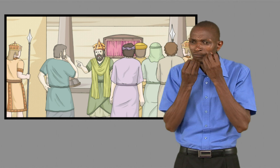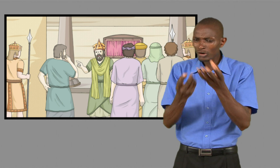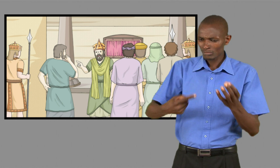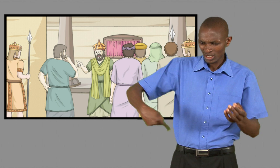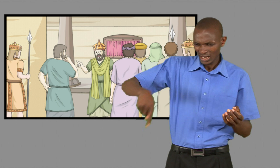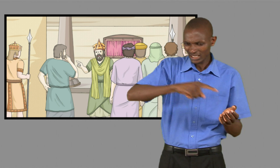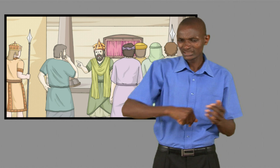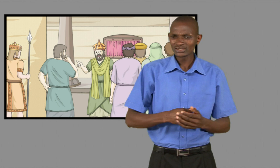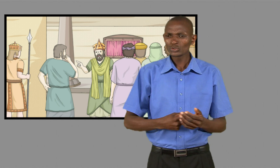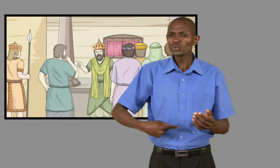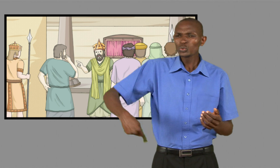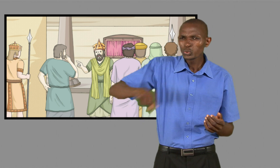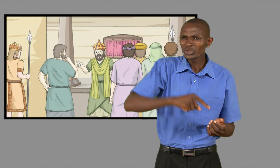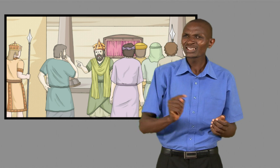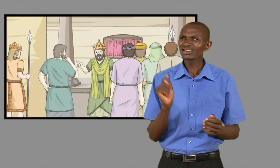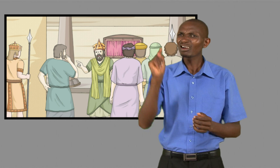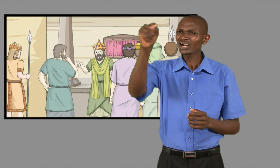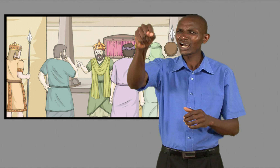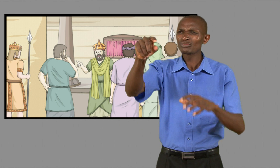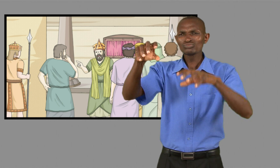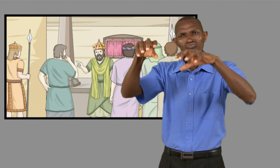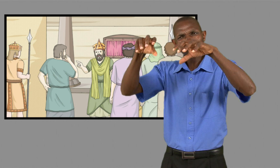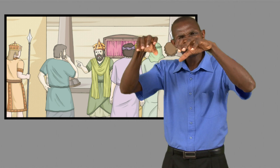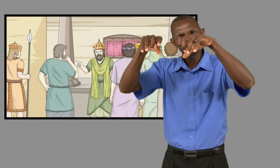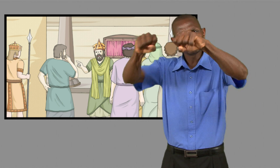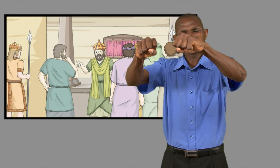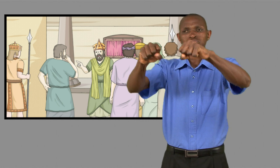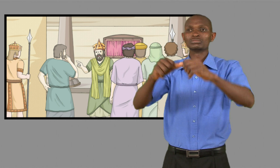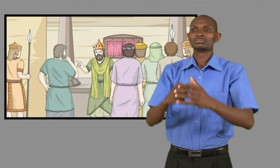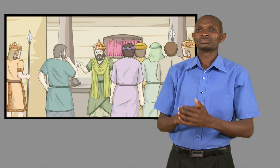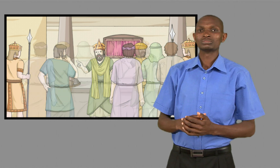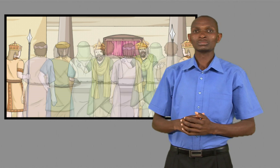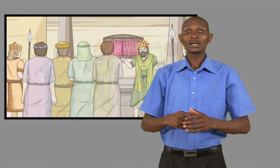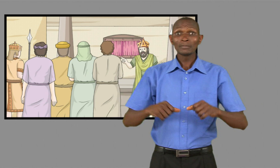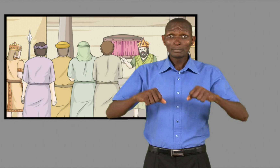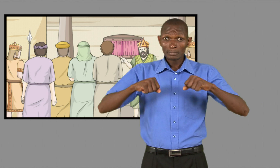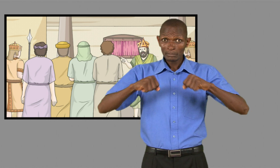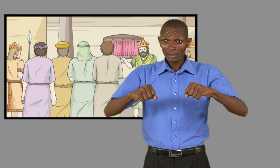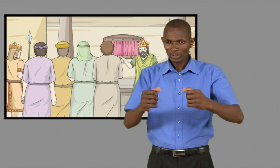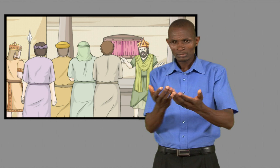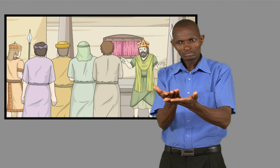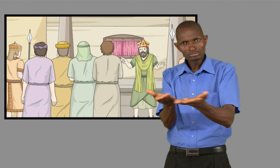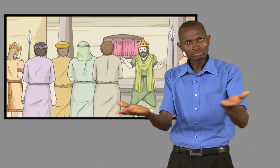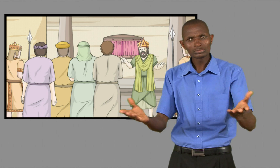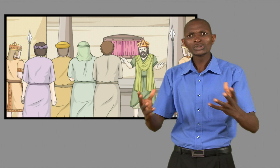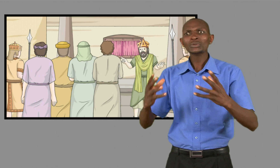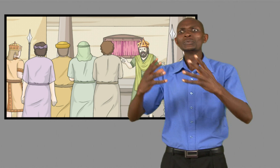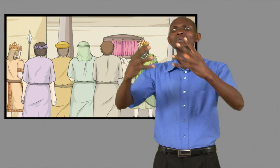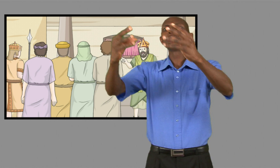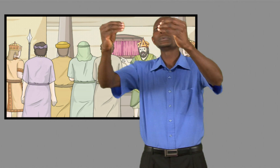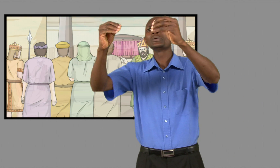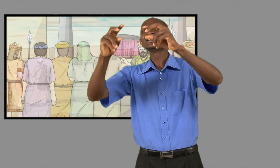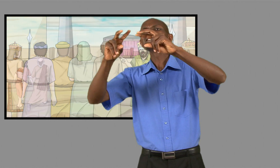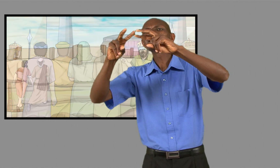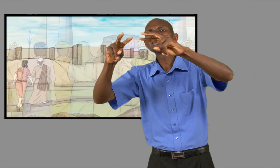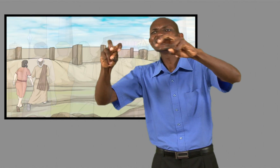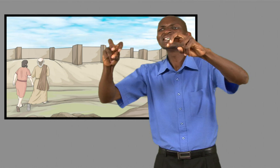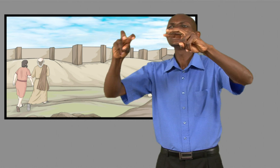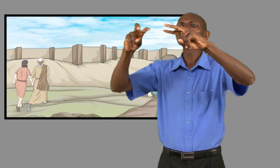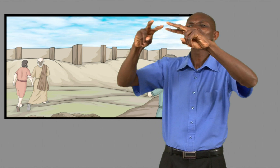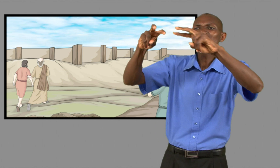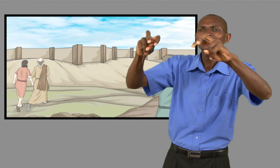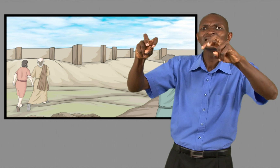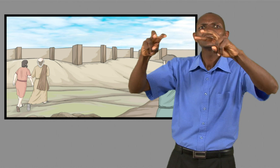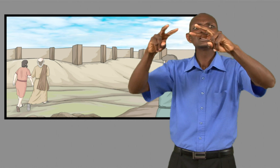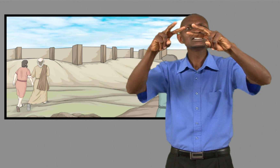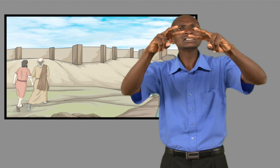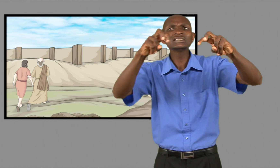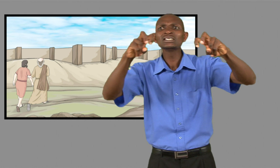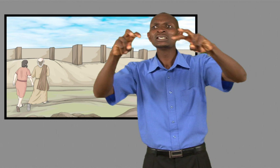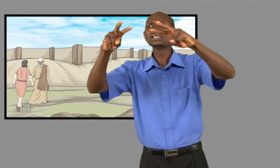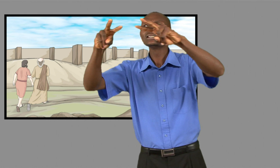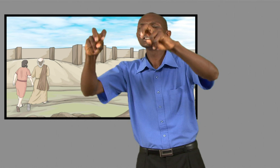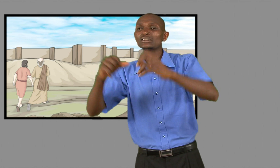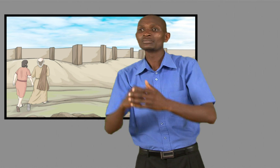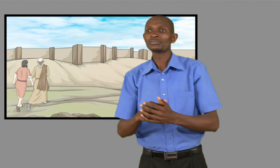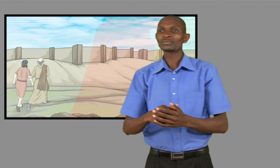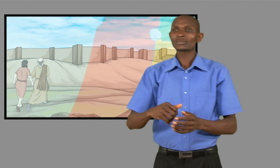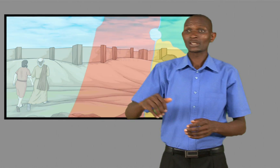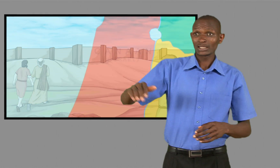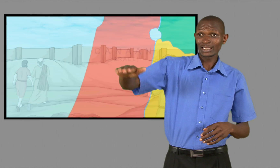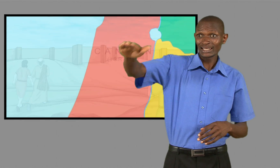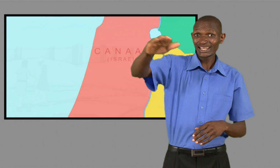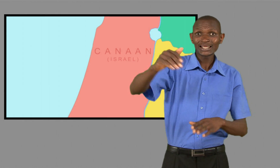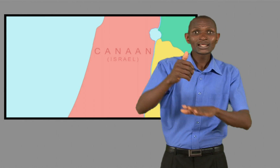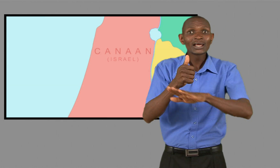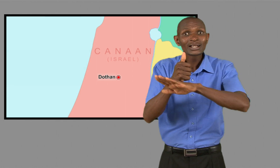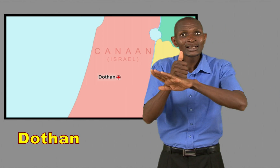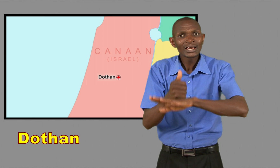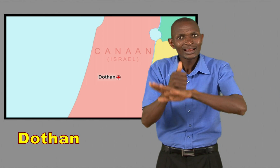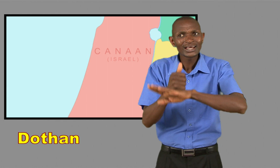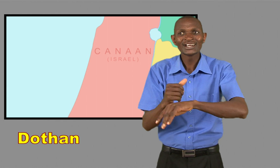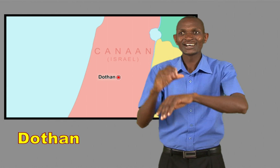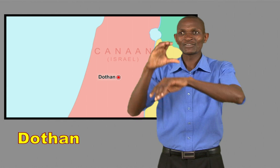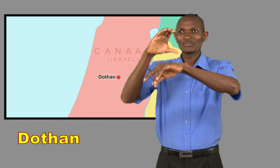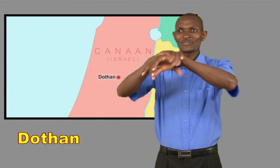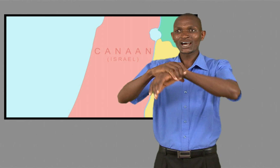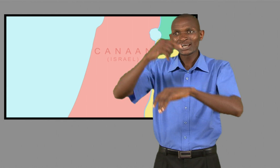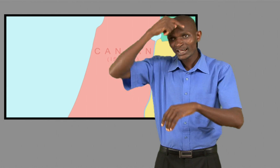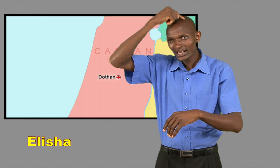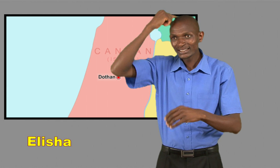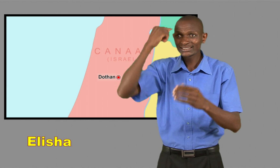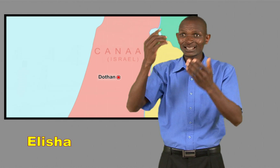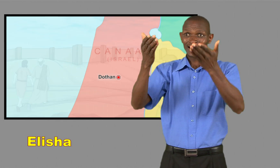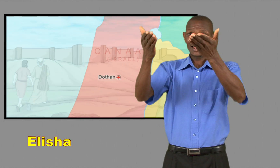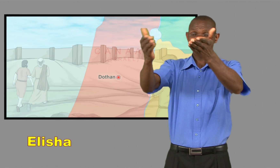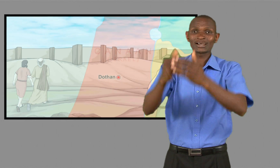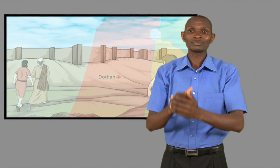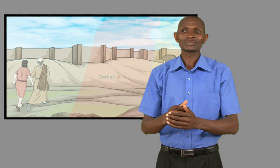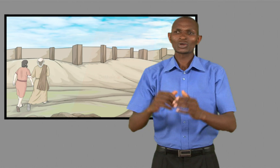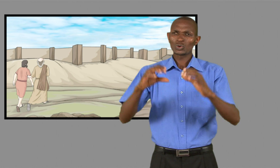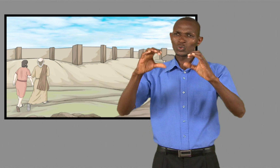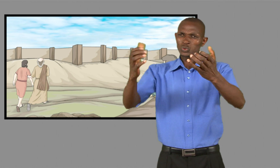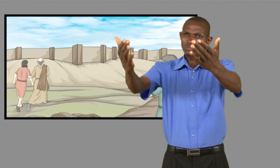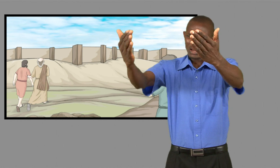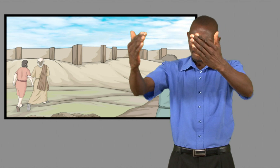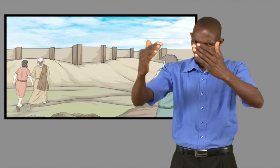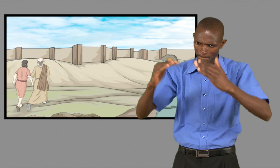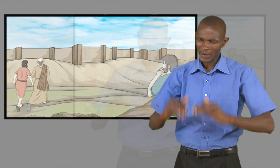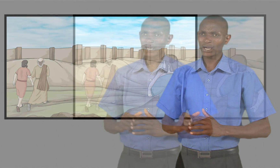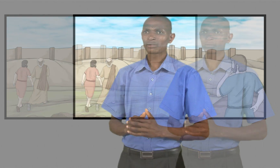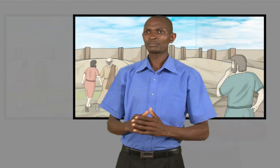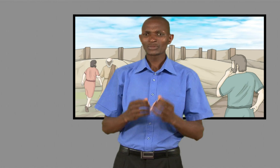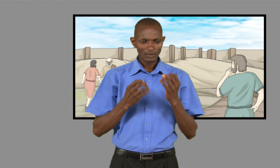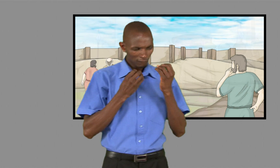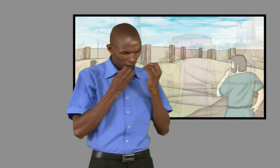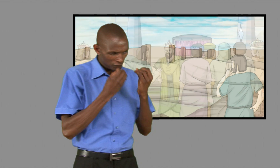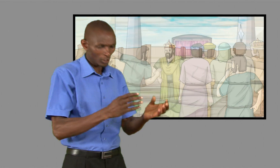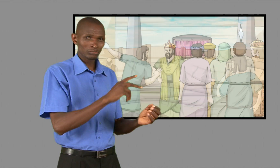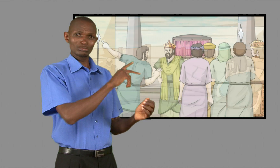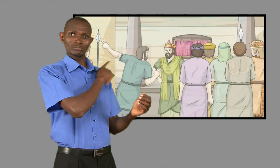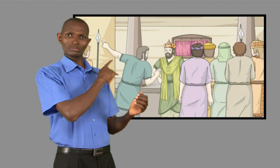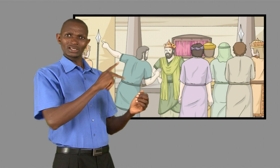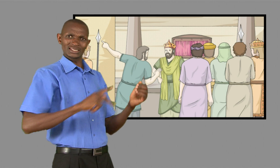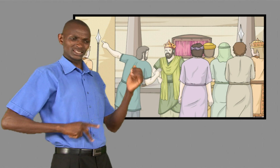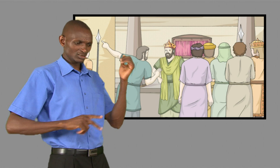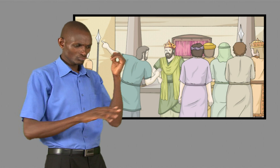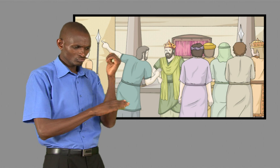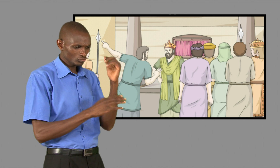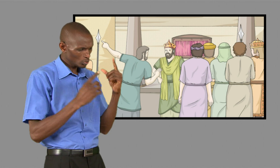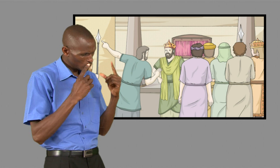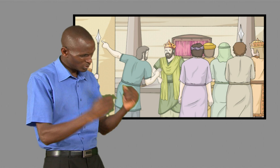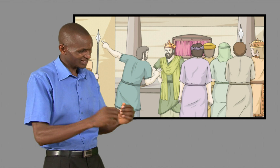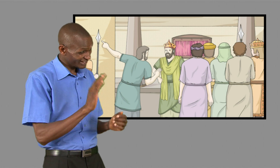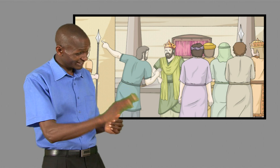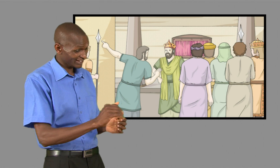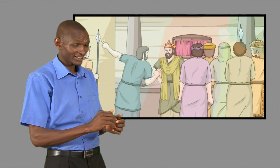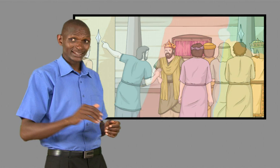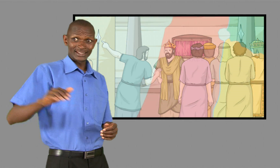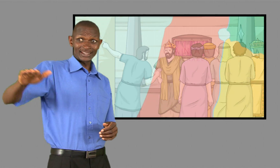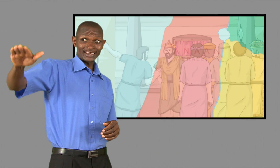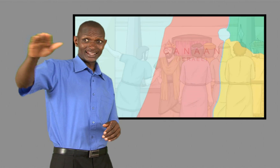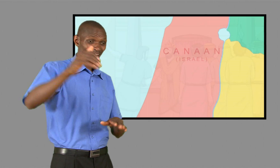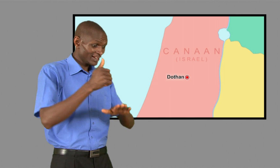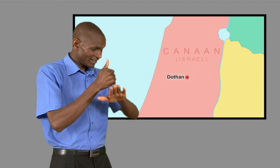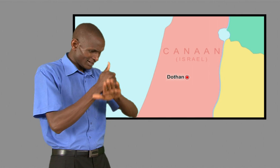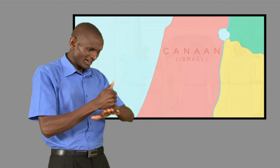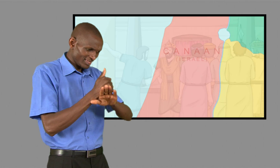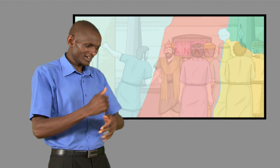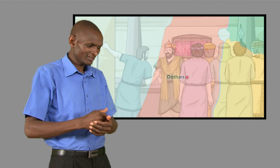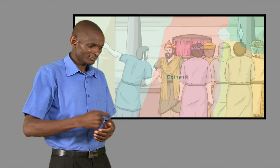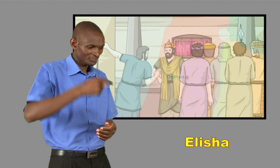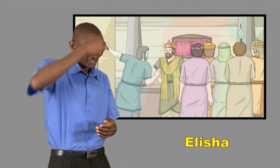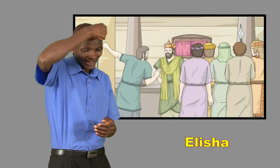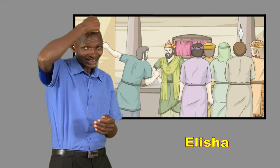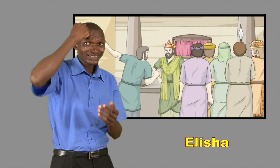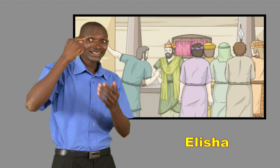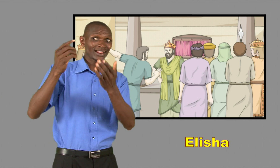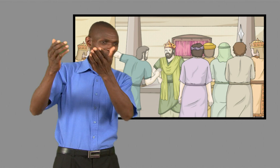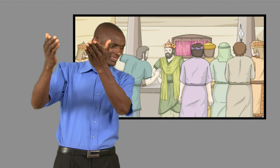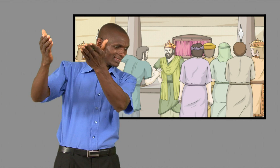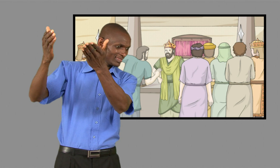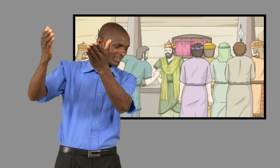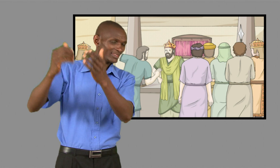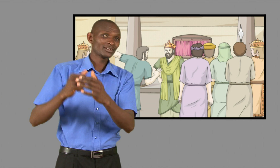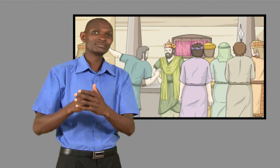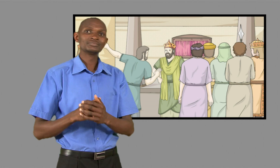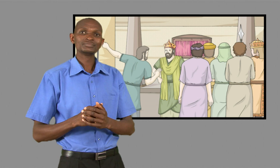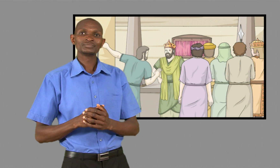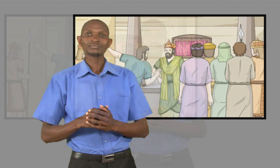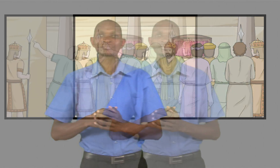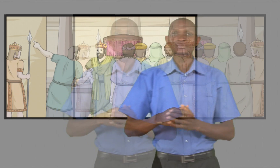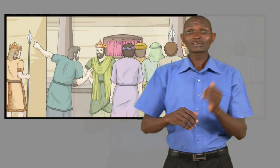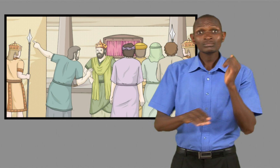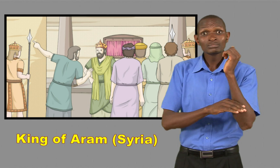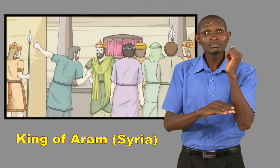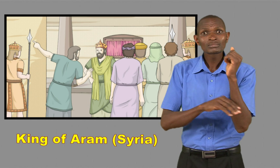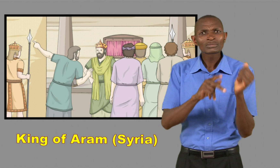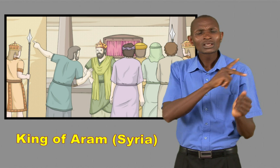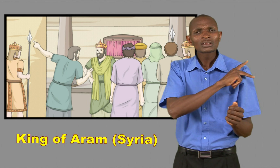On receiving the report, “Elisha is in Dothan,” the king of Aram sent horses, chariots, and a great army.